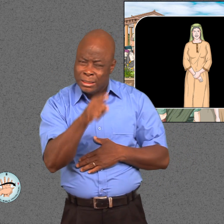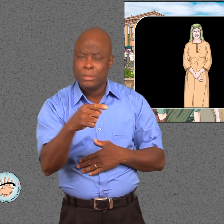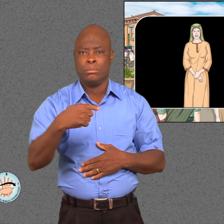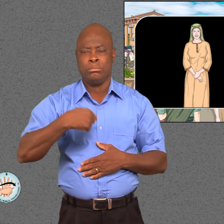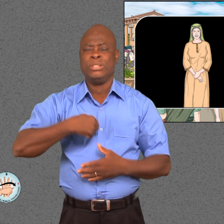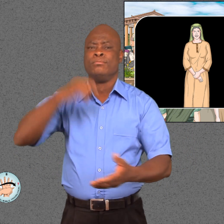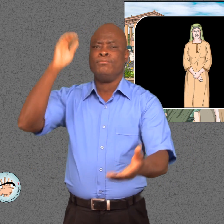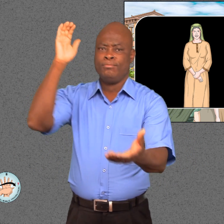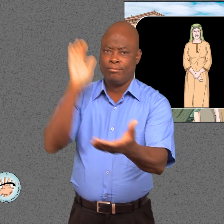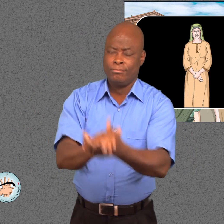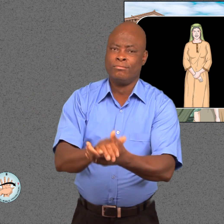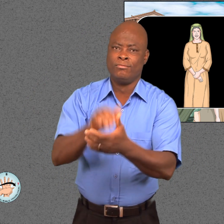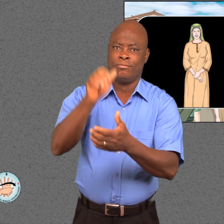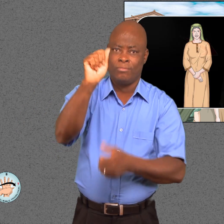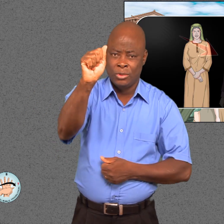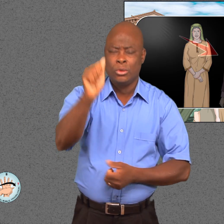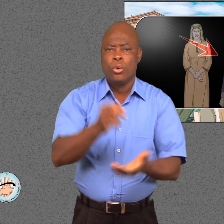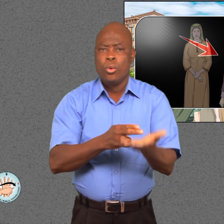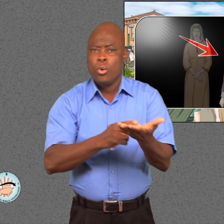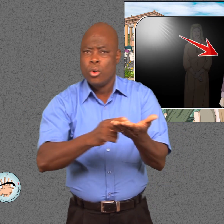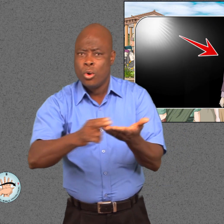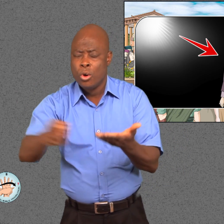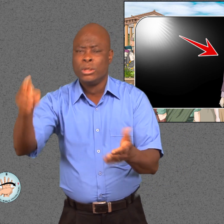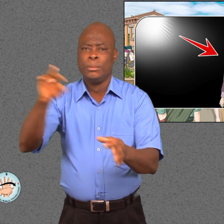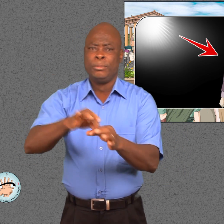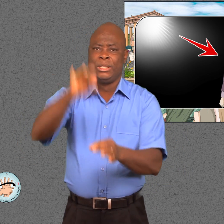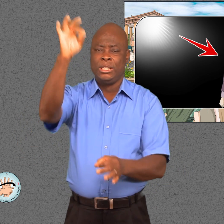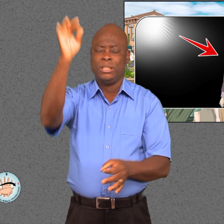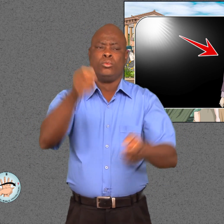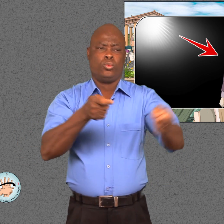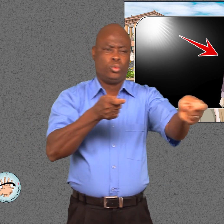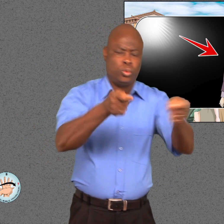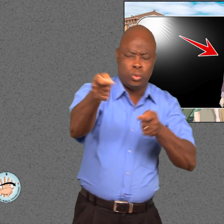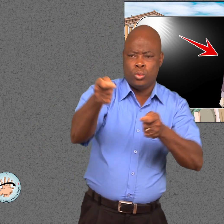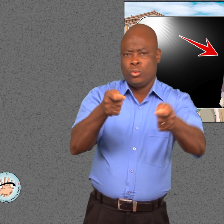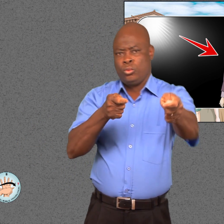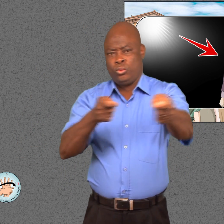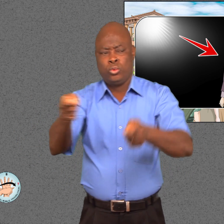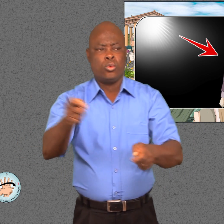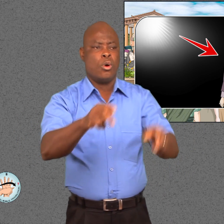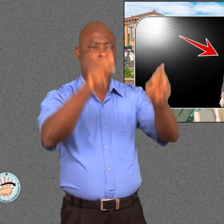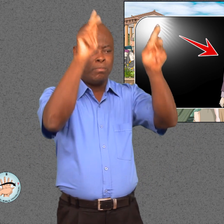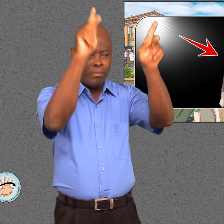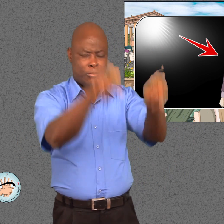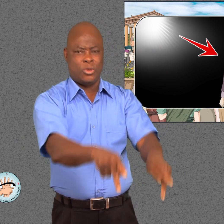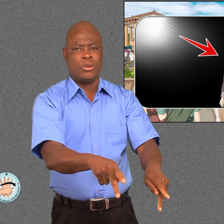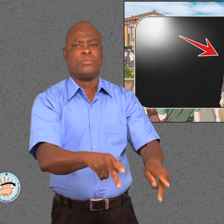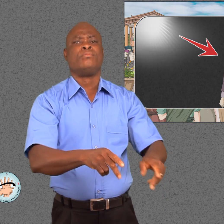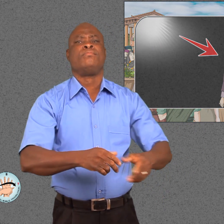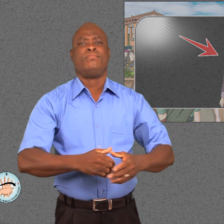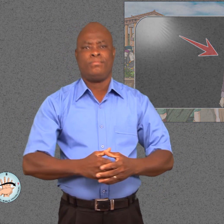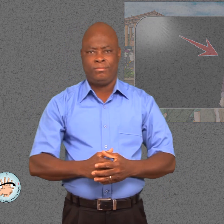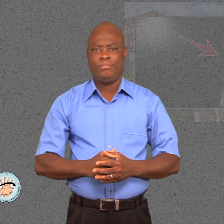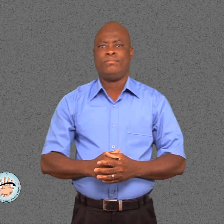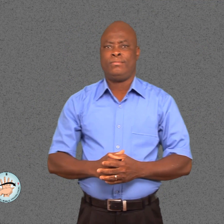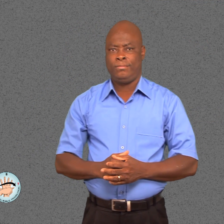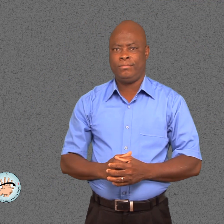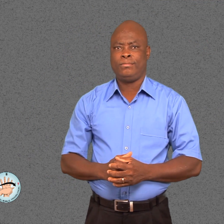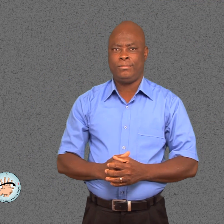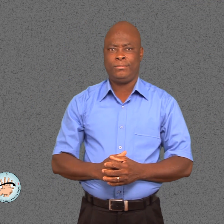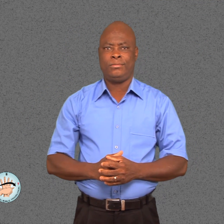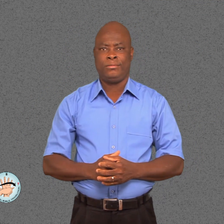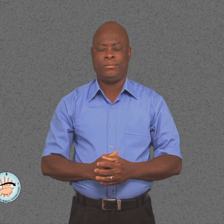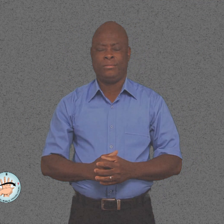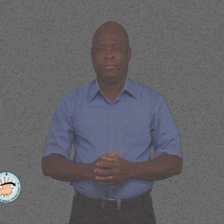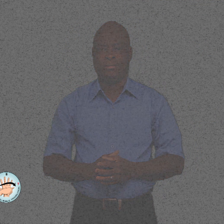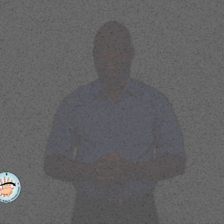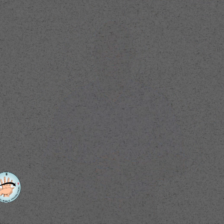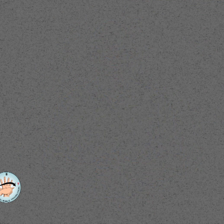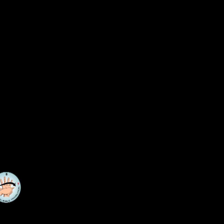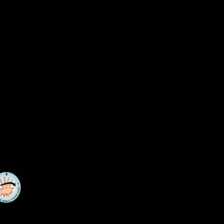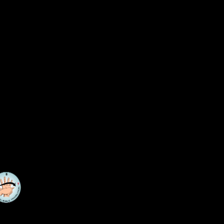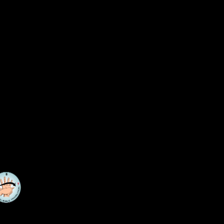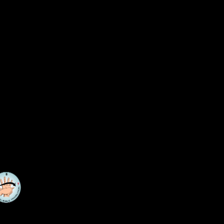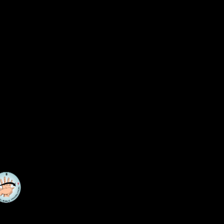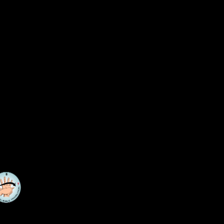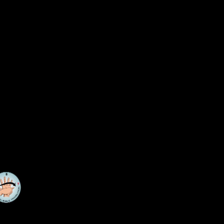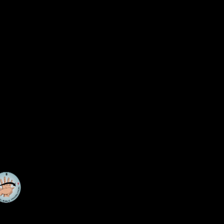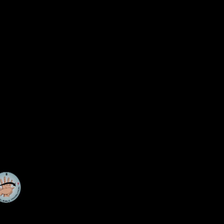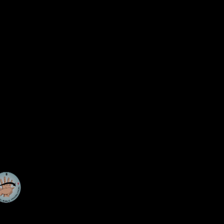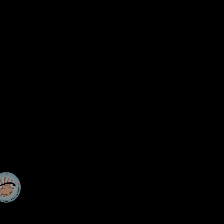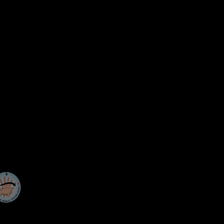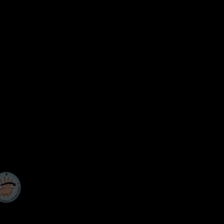And I think that I too have the Spirit of God.